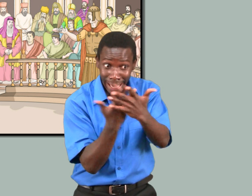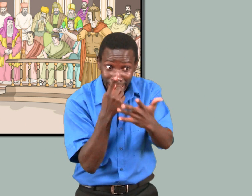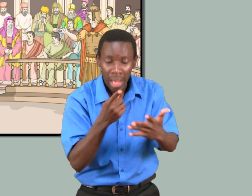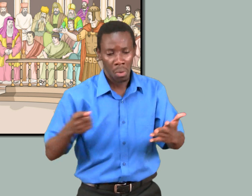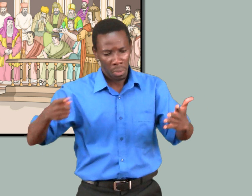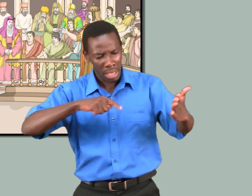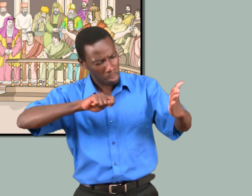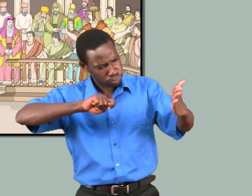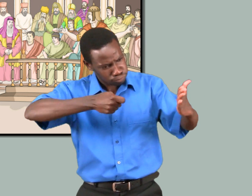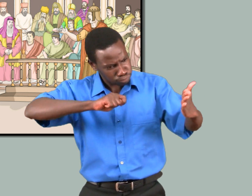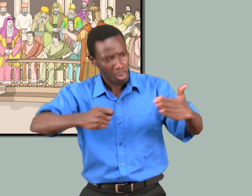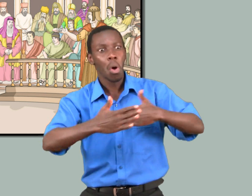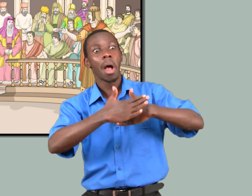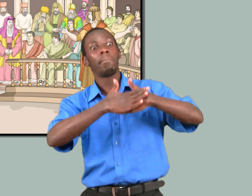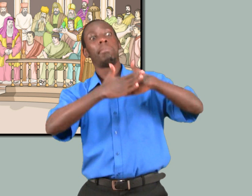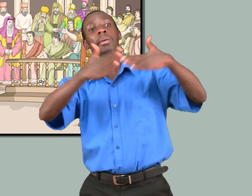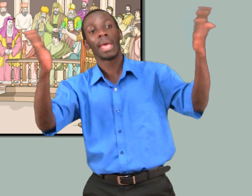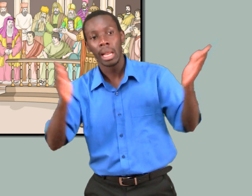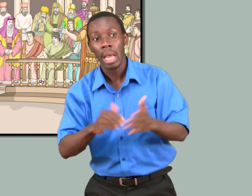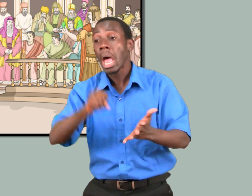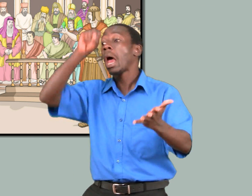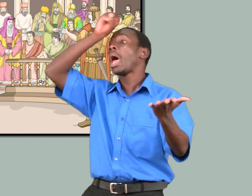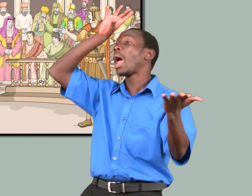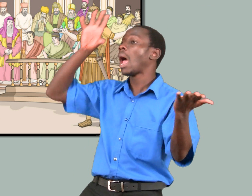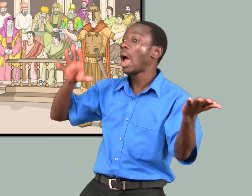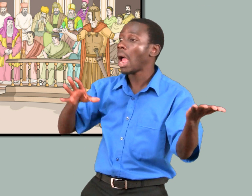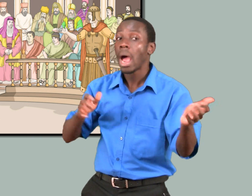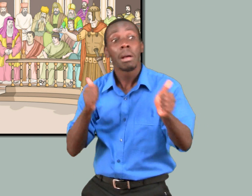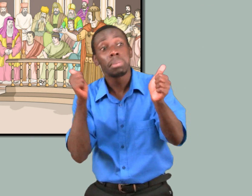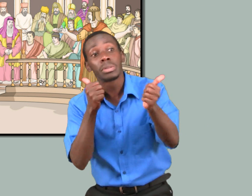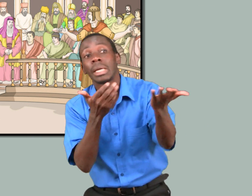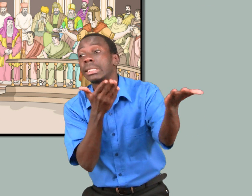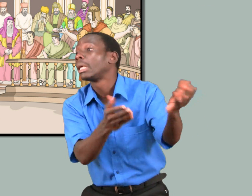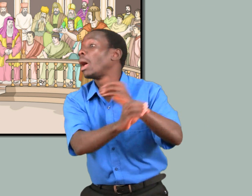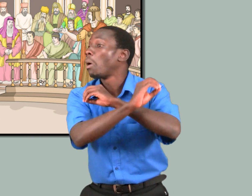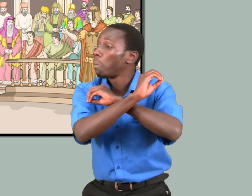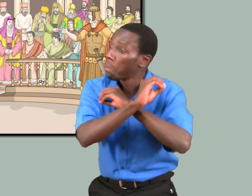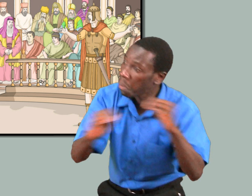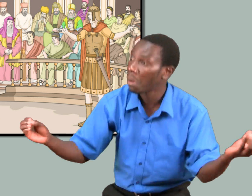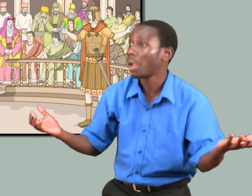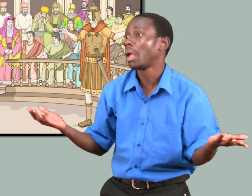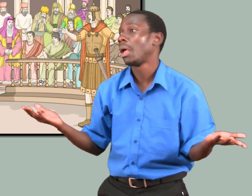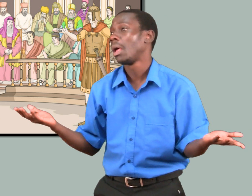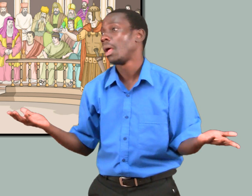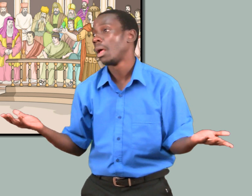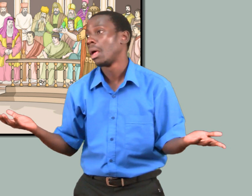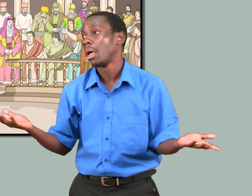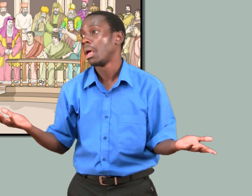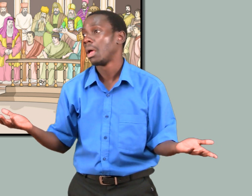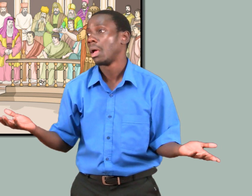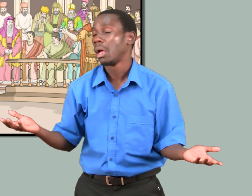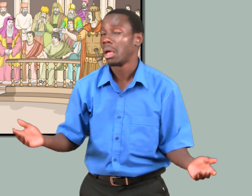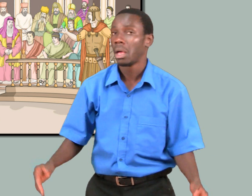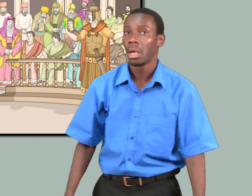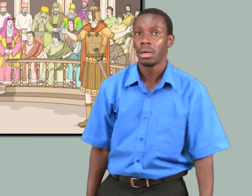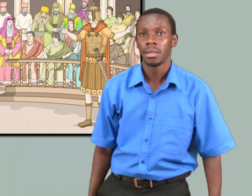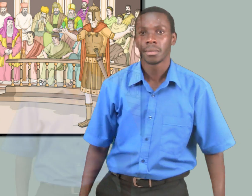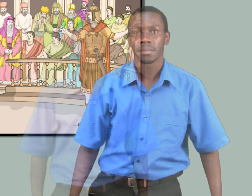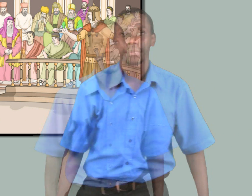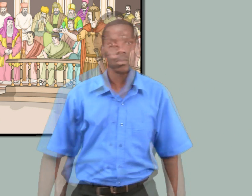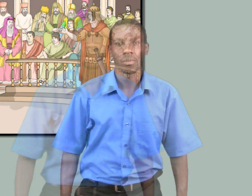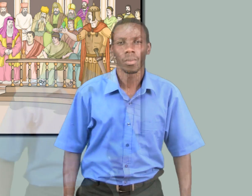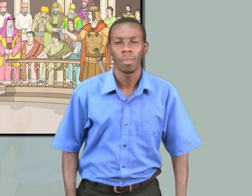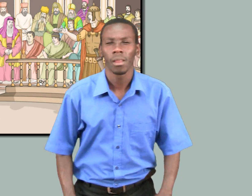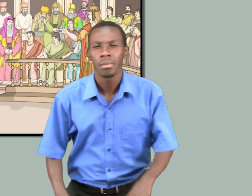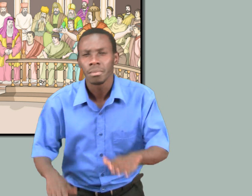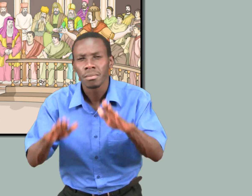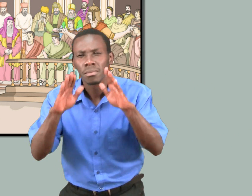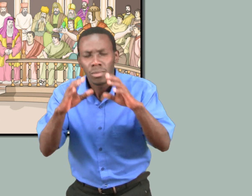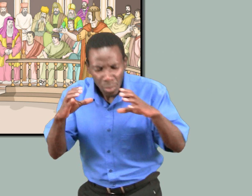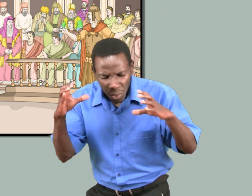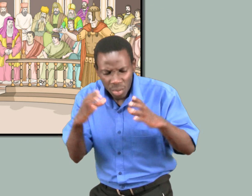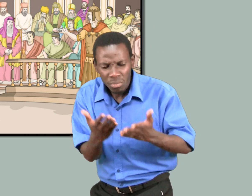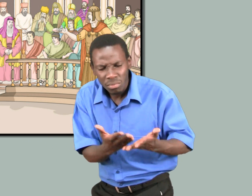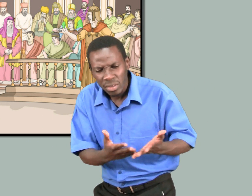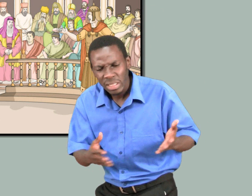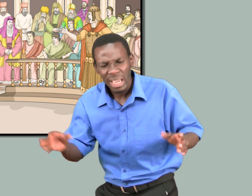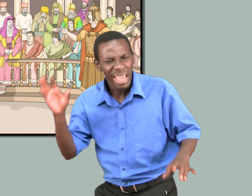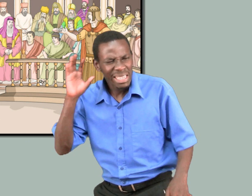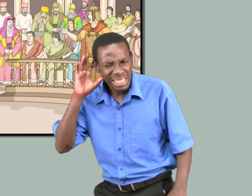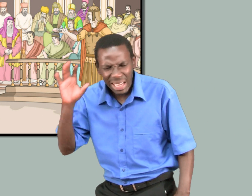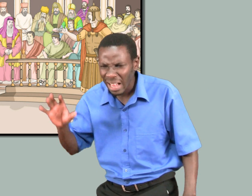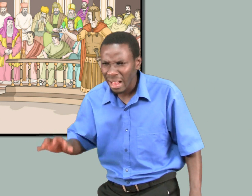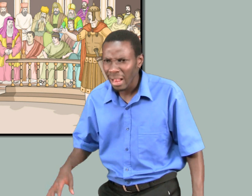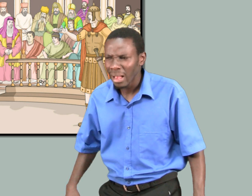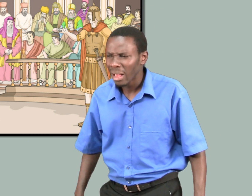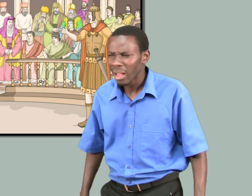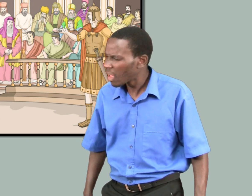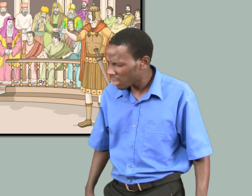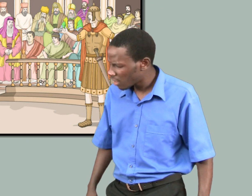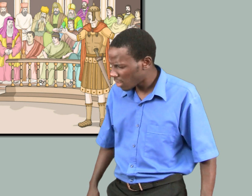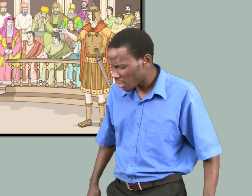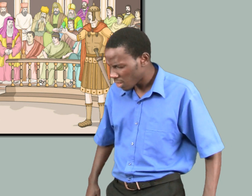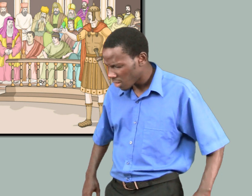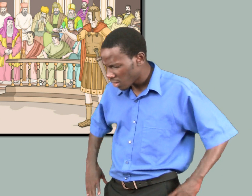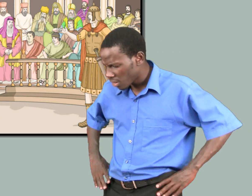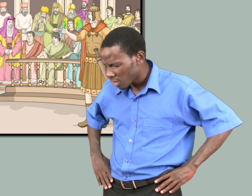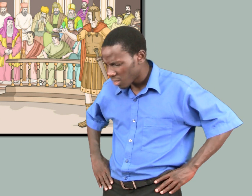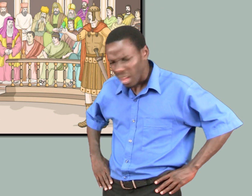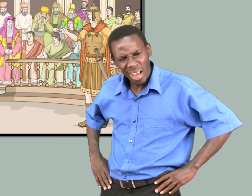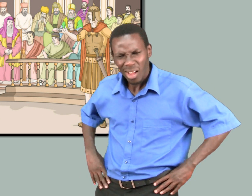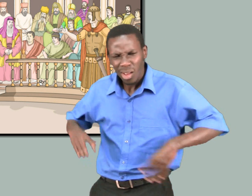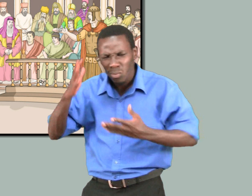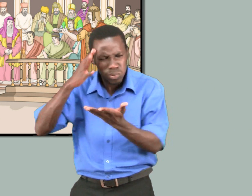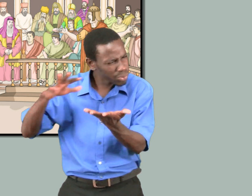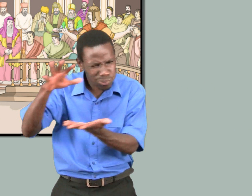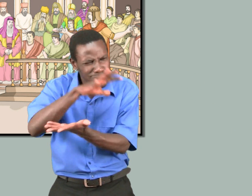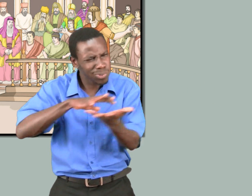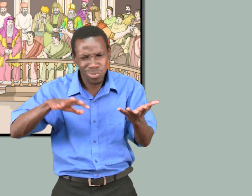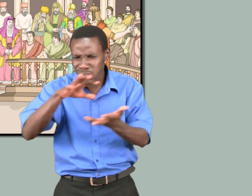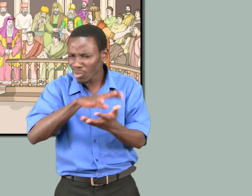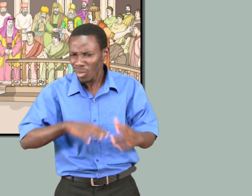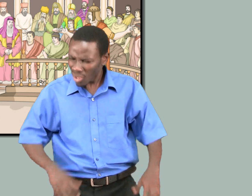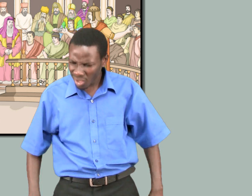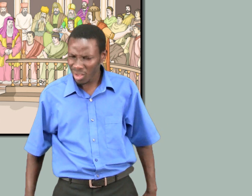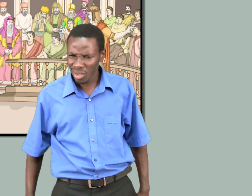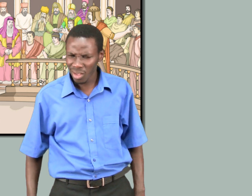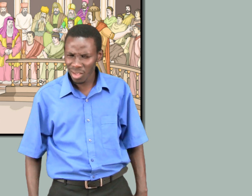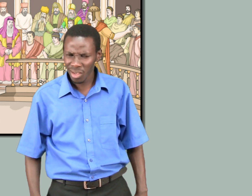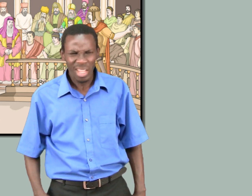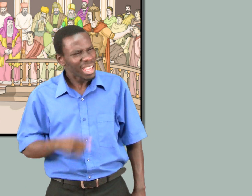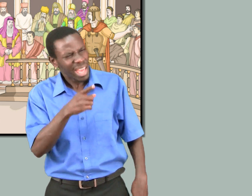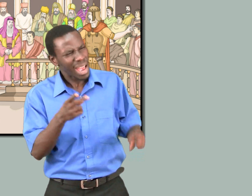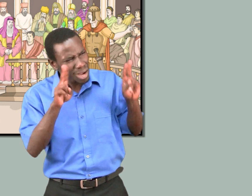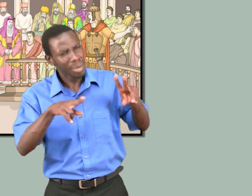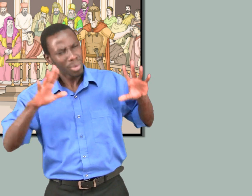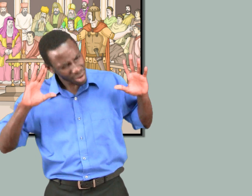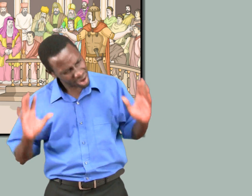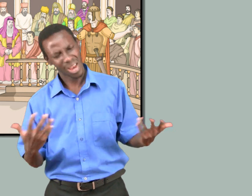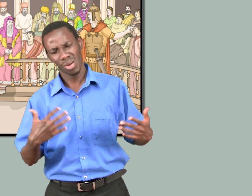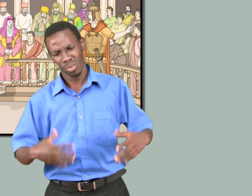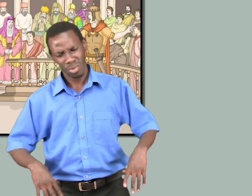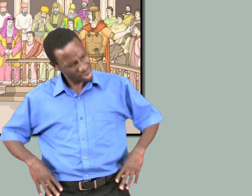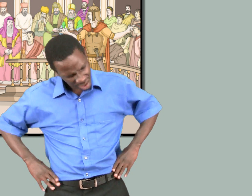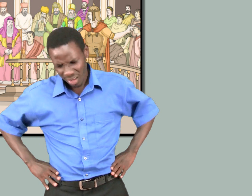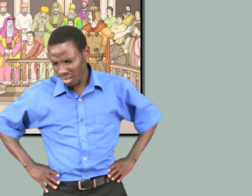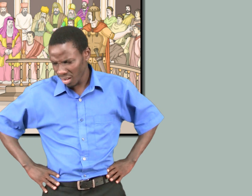but when we opened them, we found no one inside.”